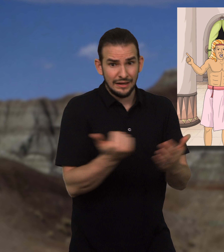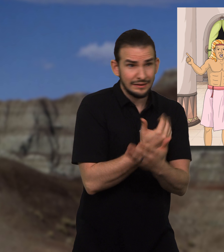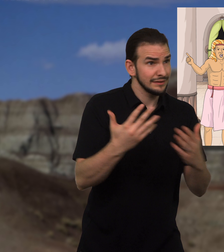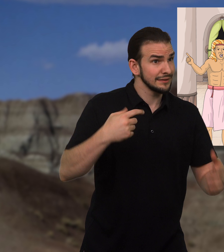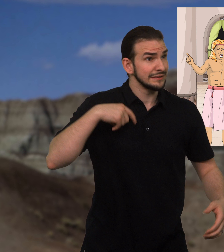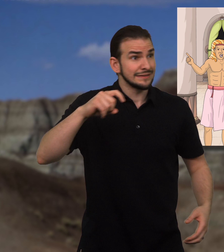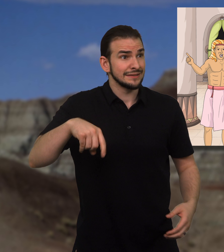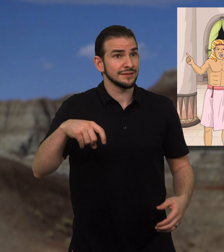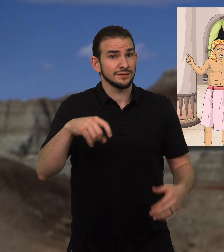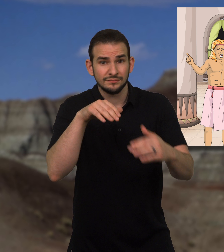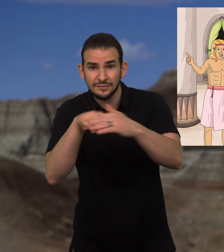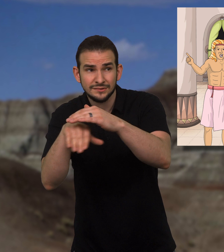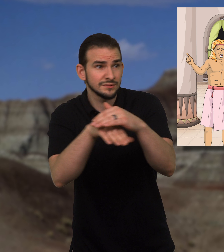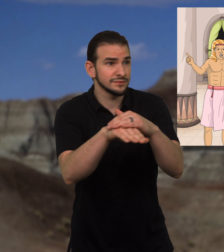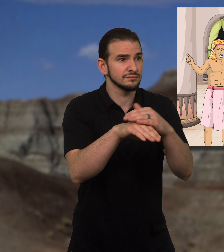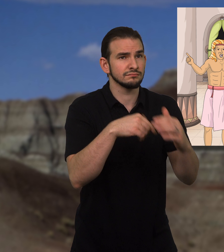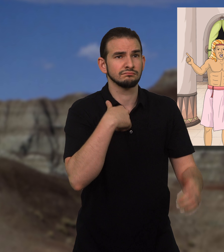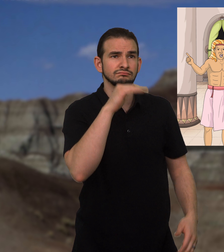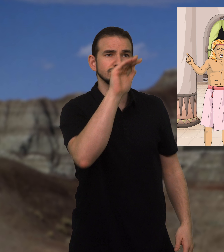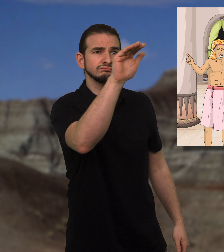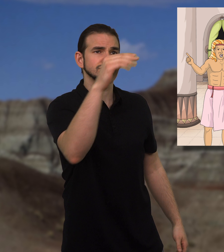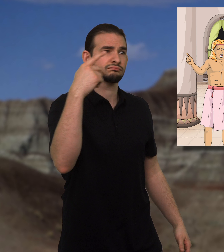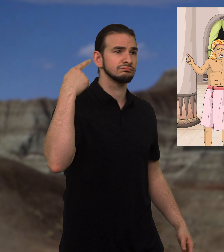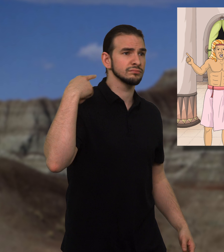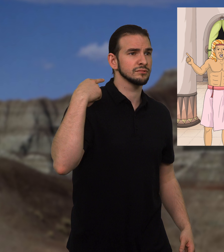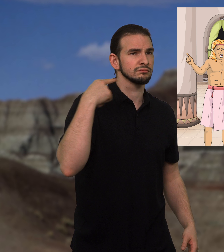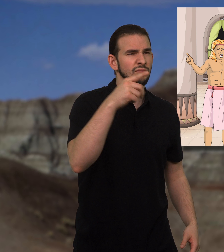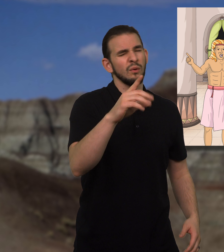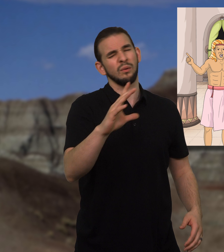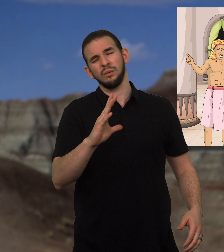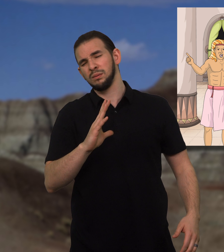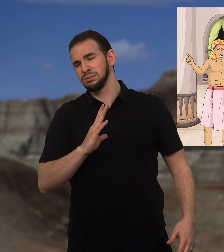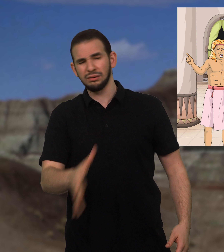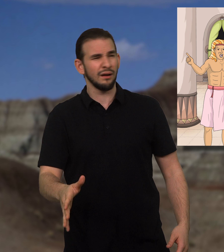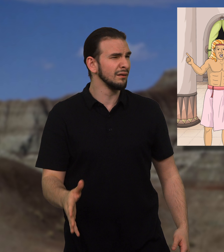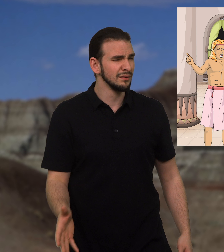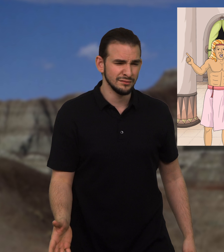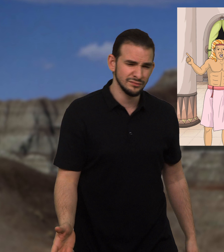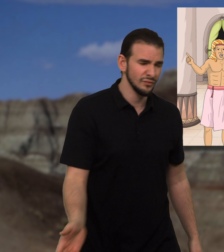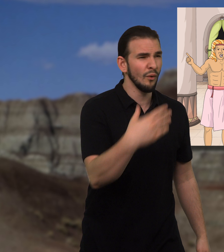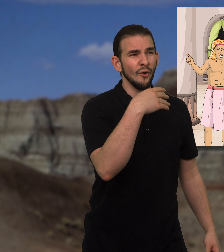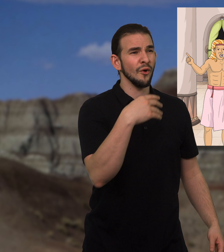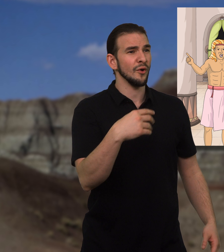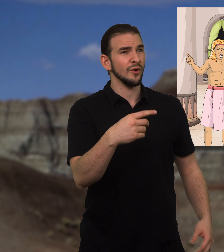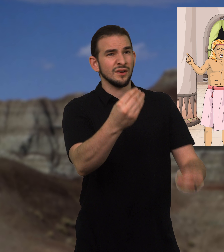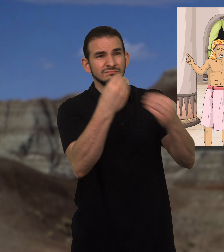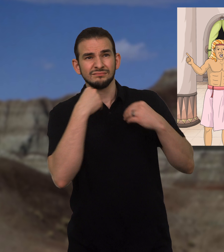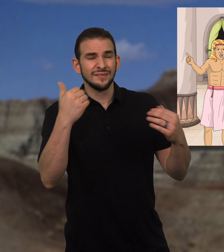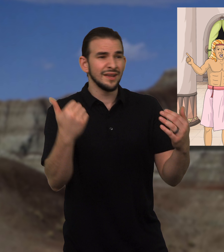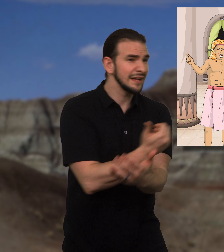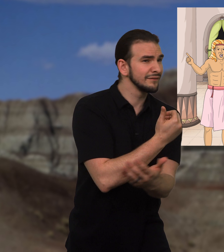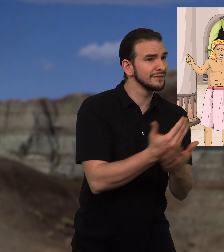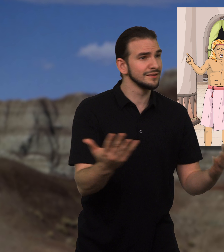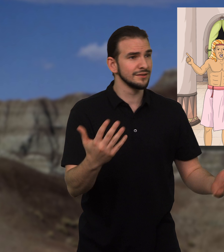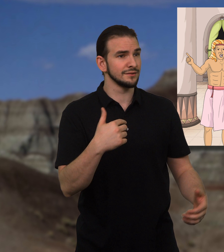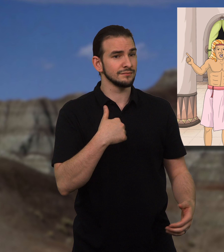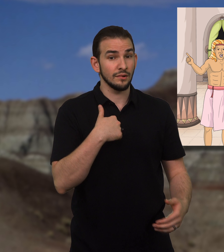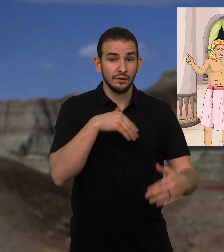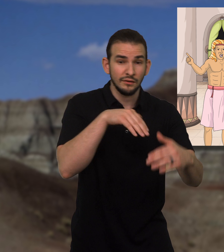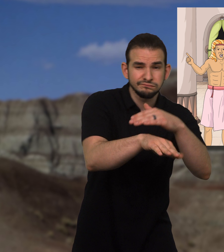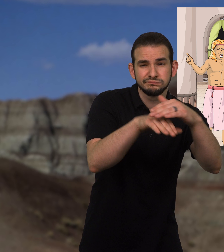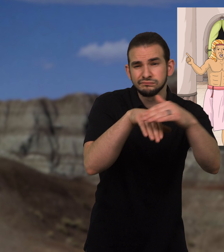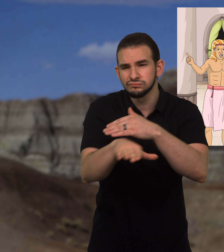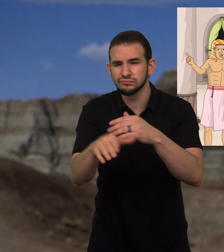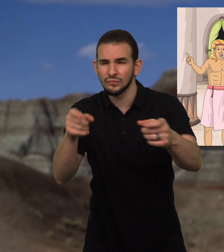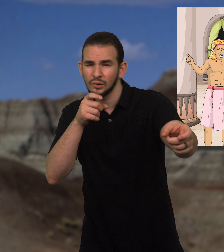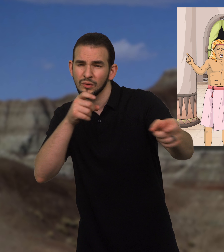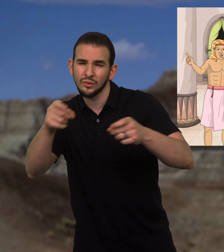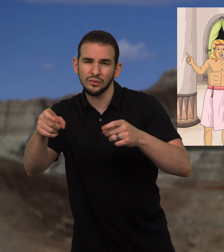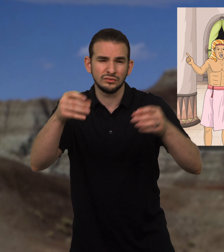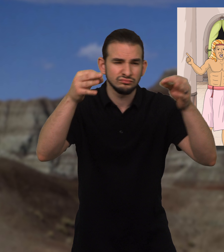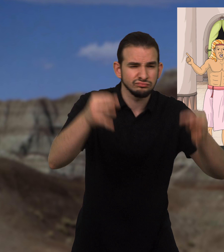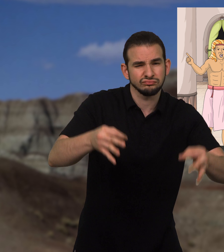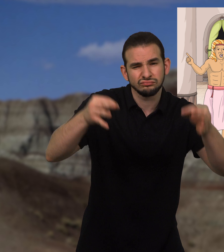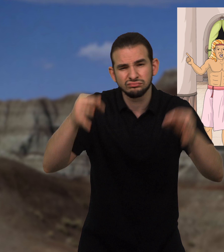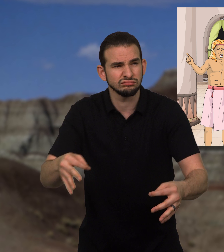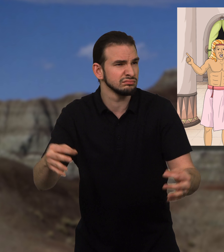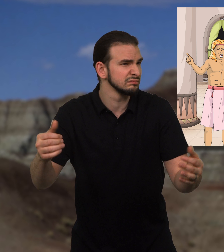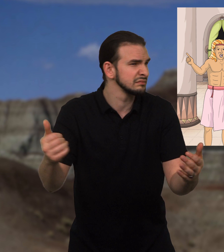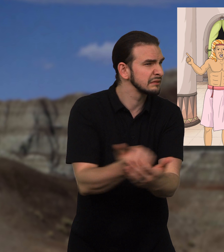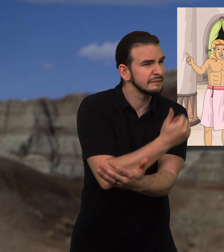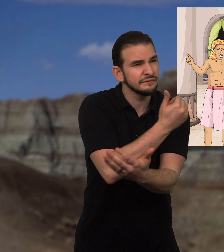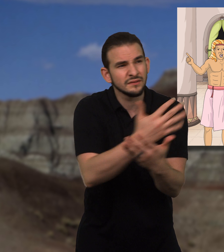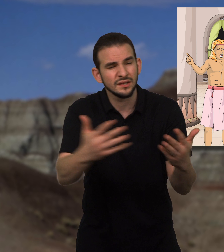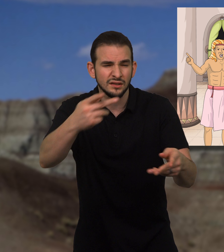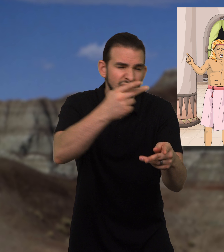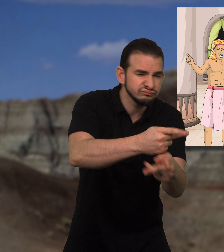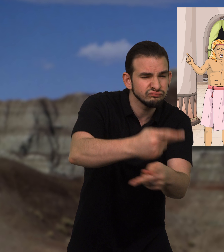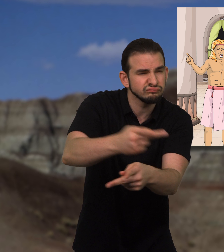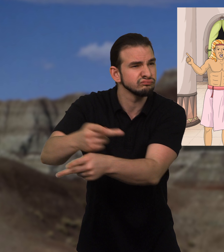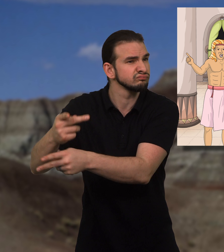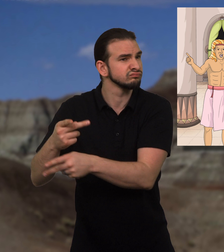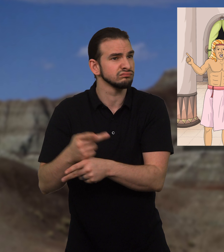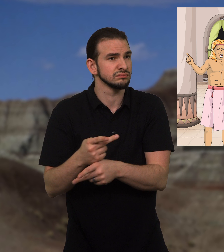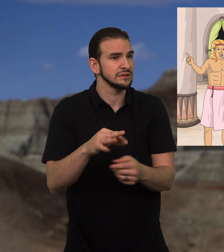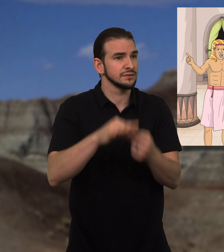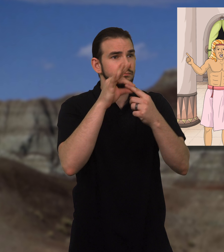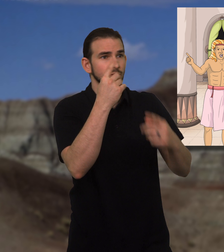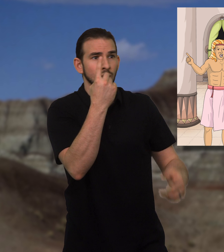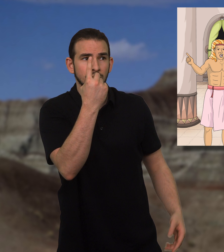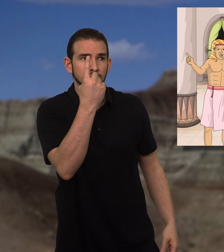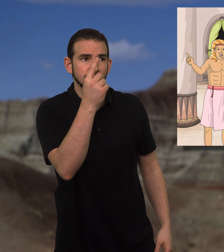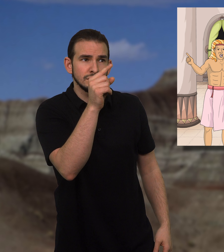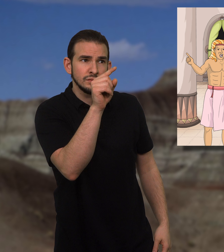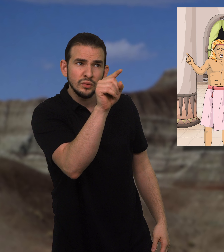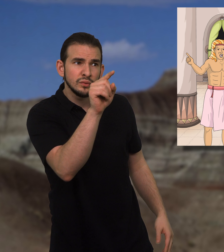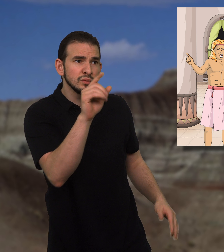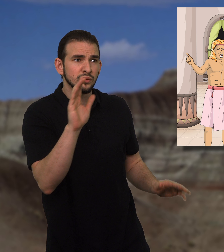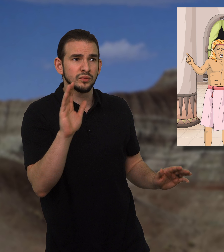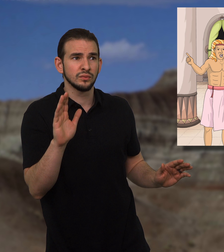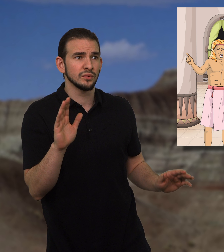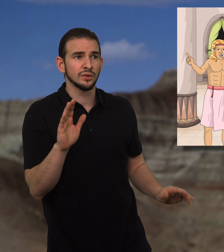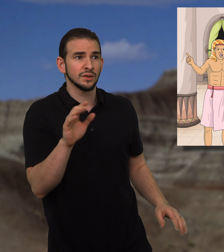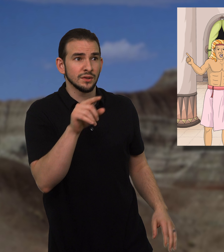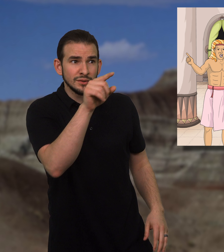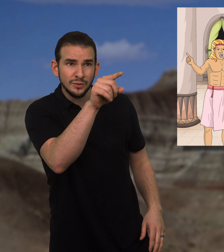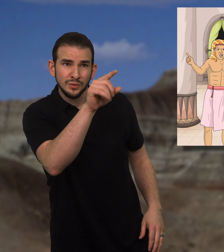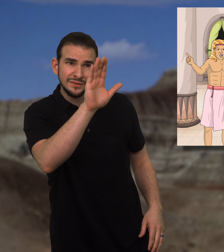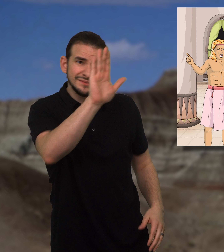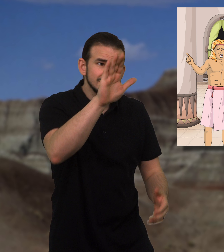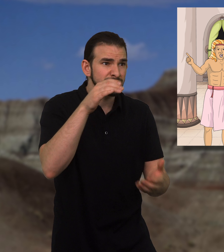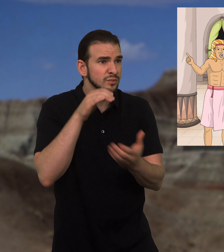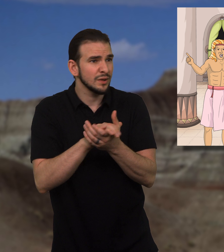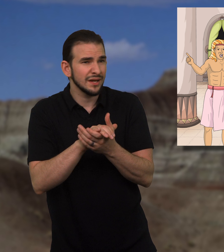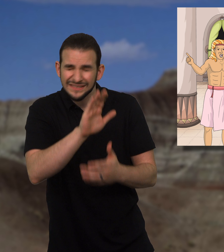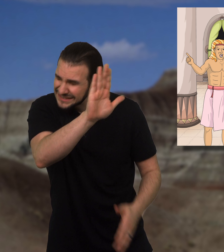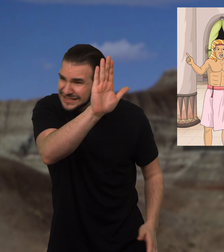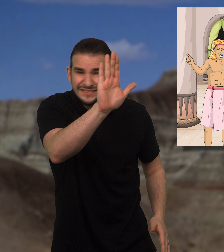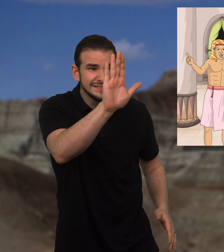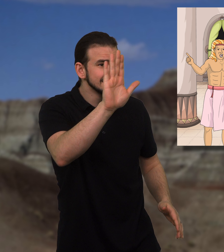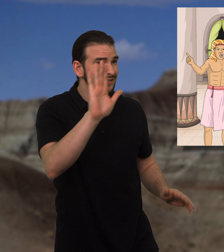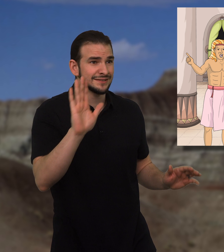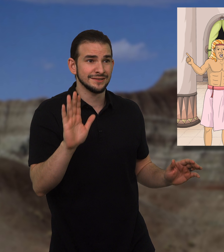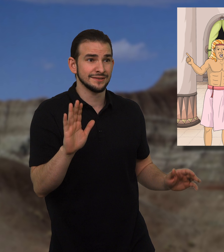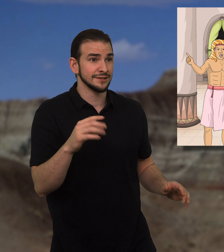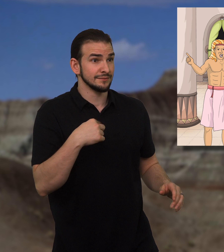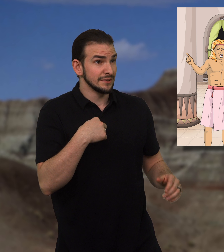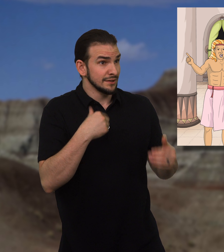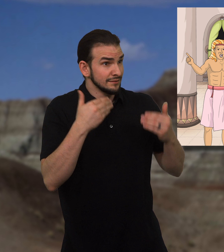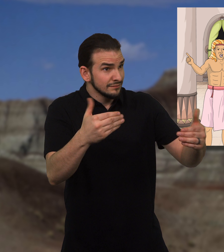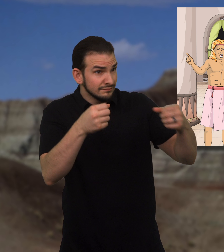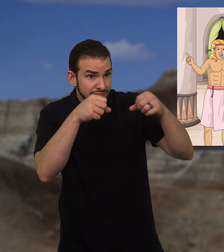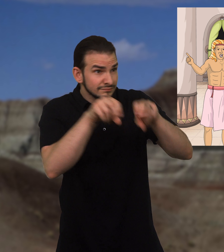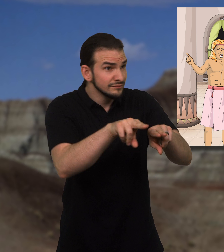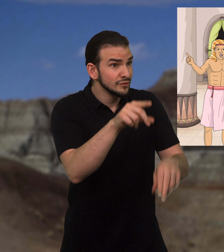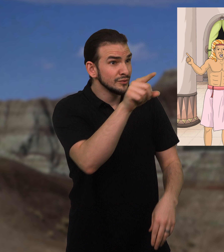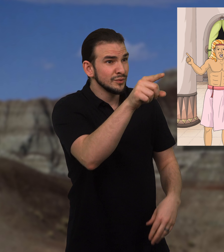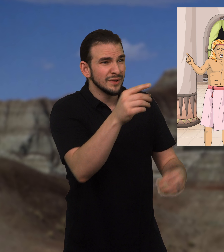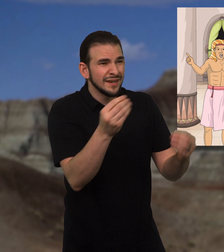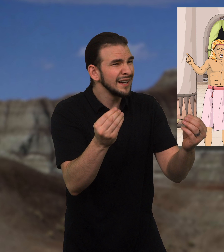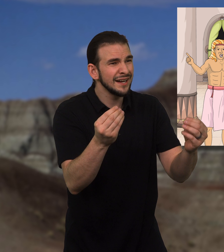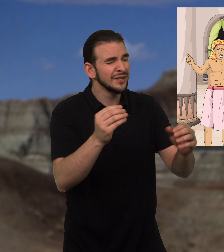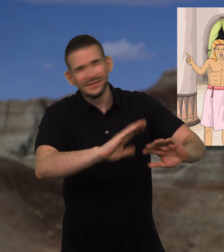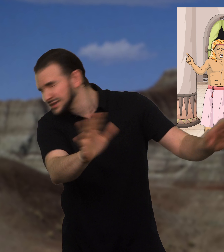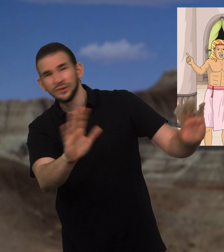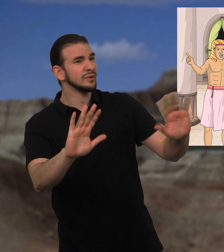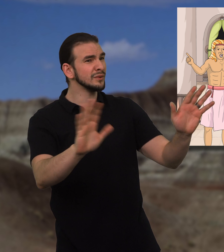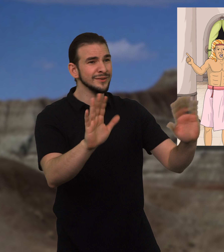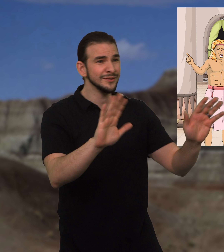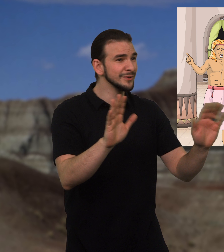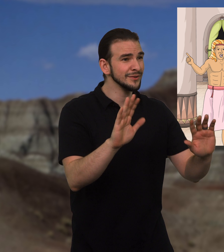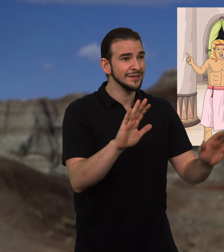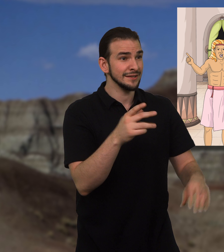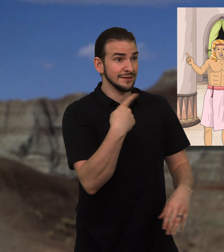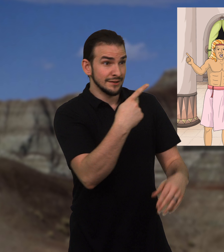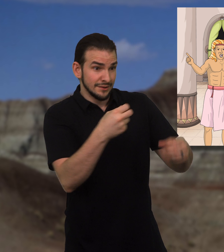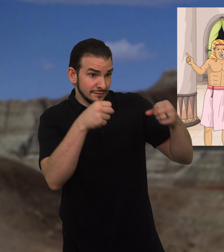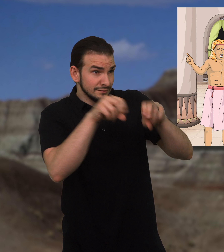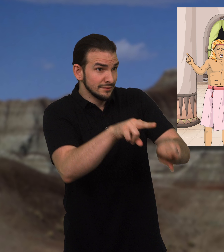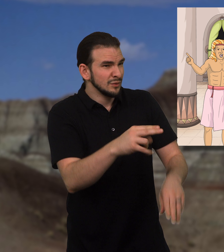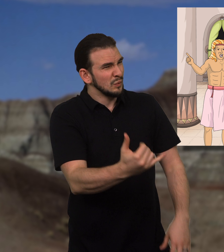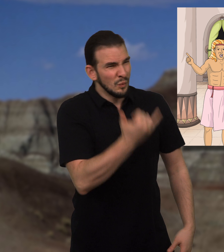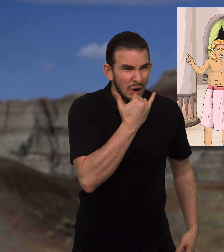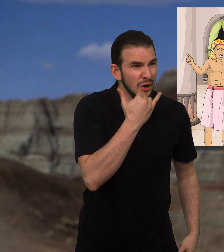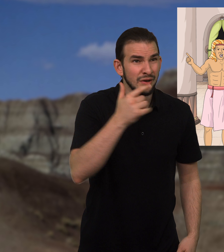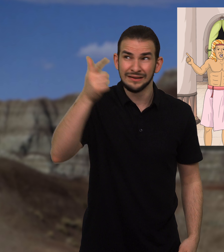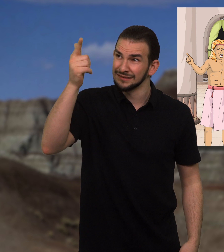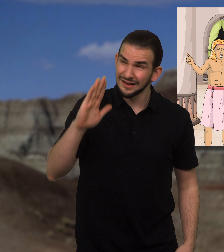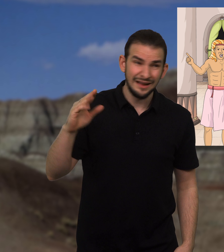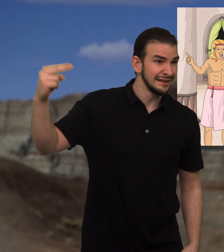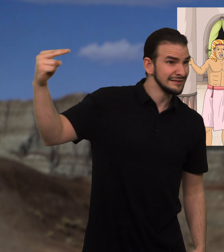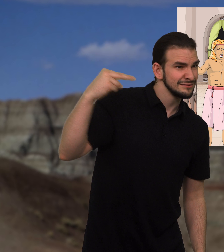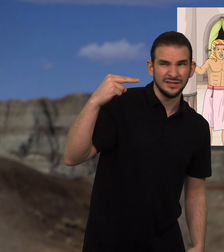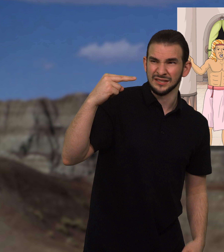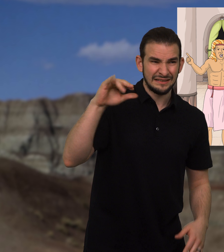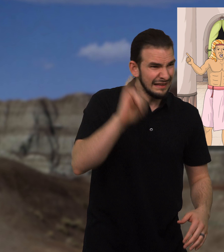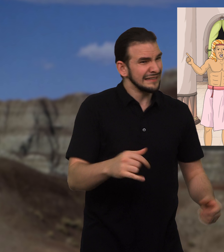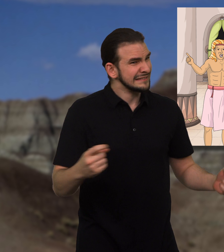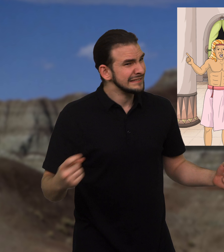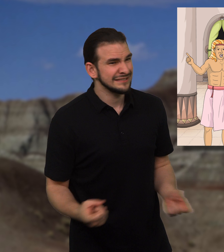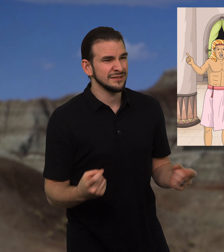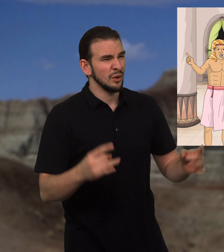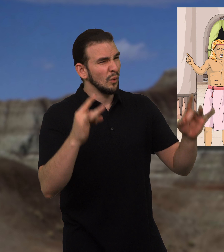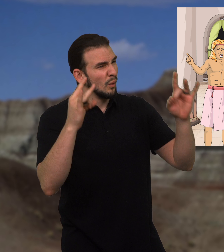No one in this house is greater than I am. He has withheld nothing from me except you, because you are his wife.